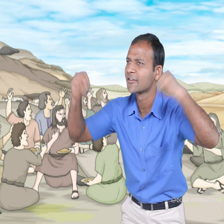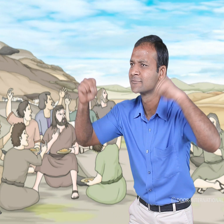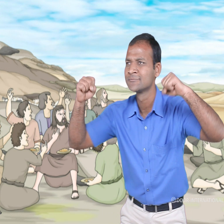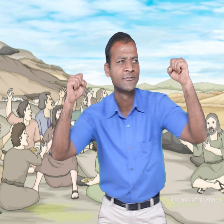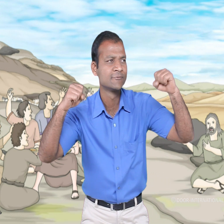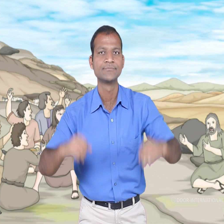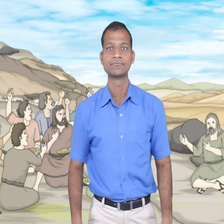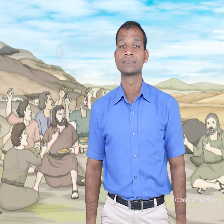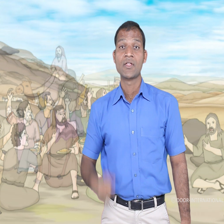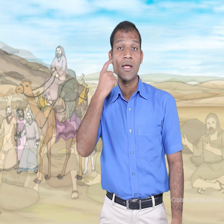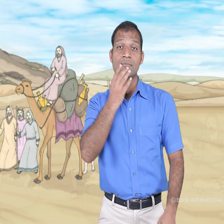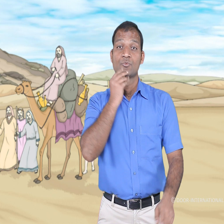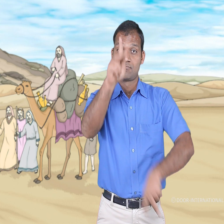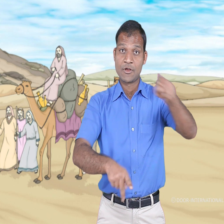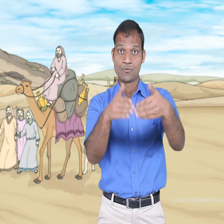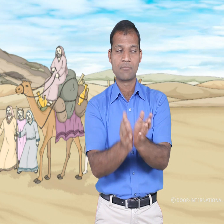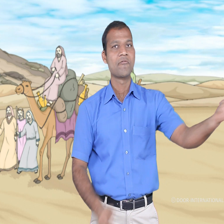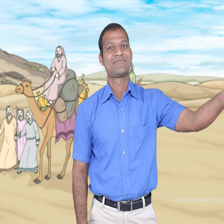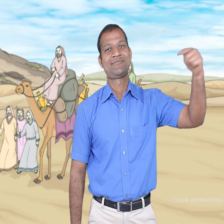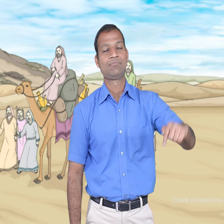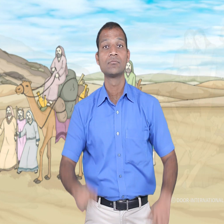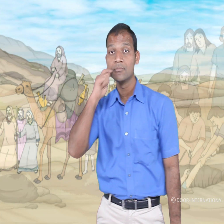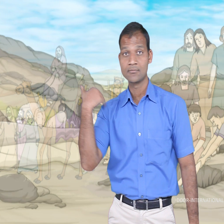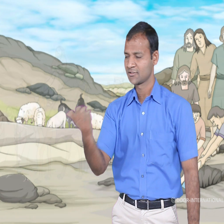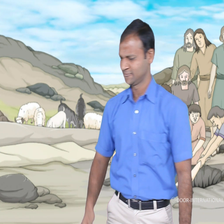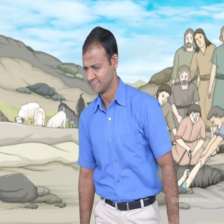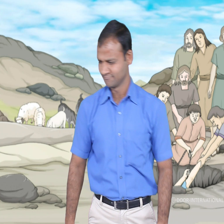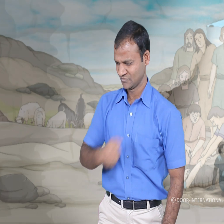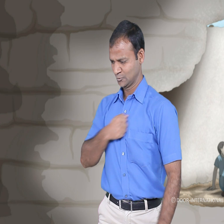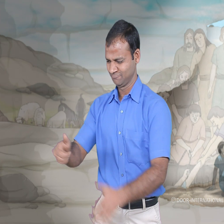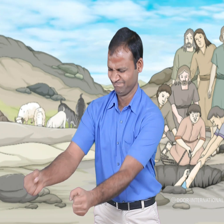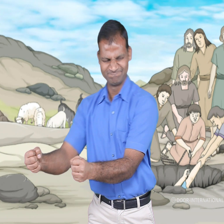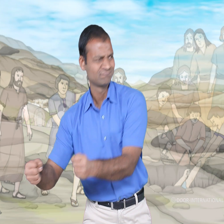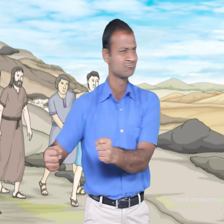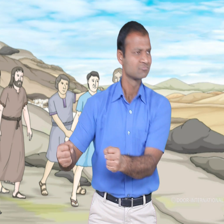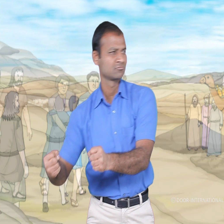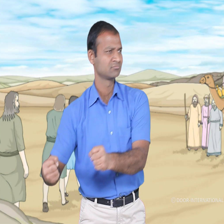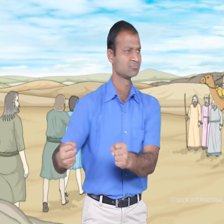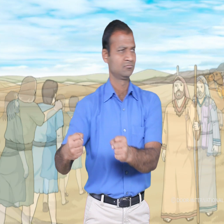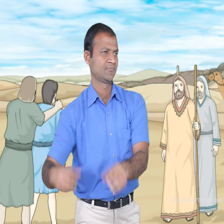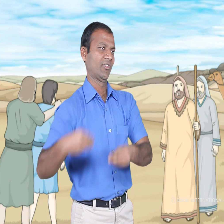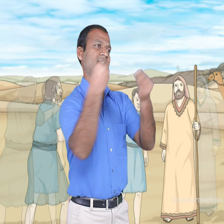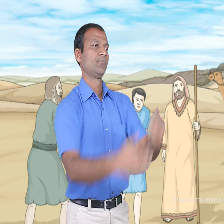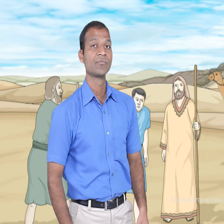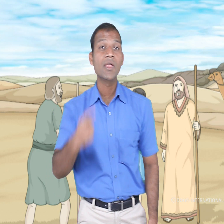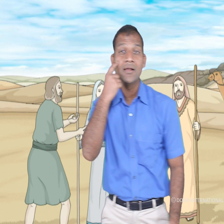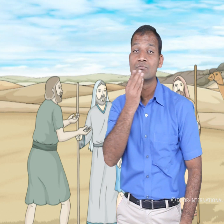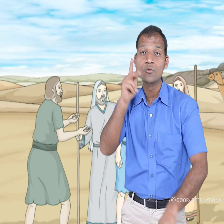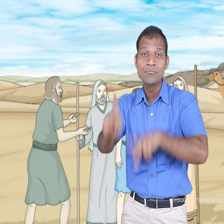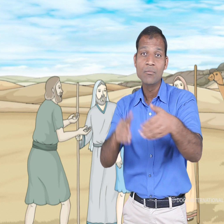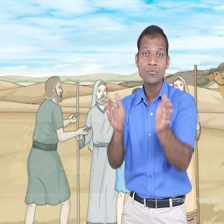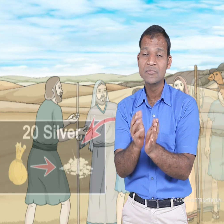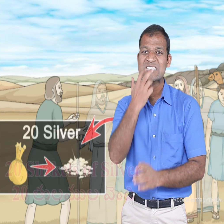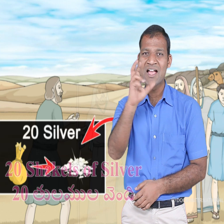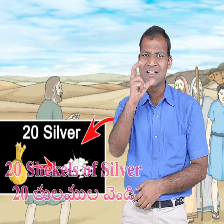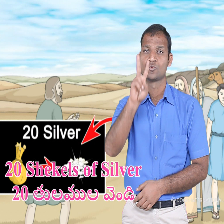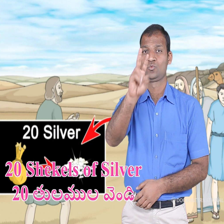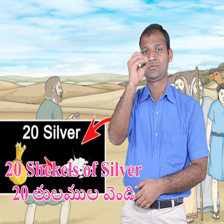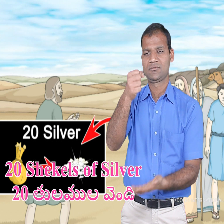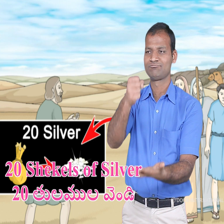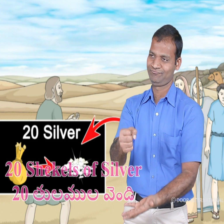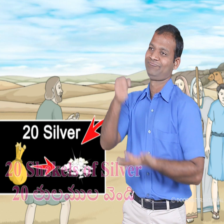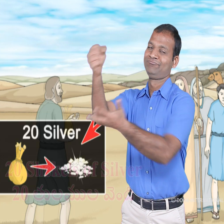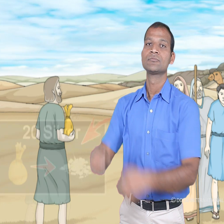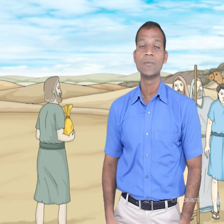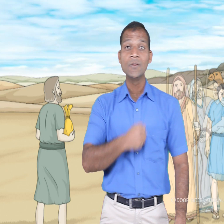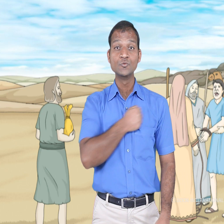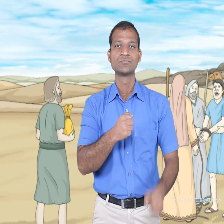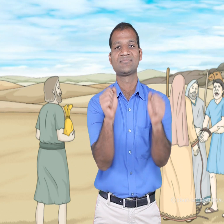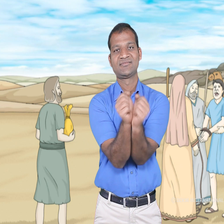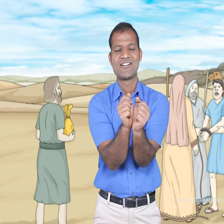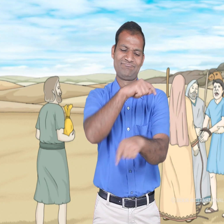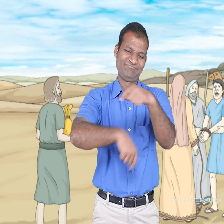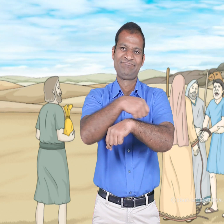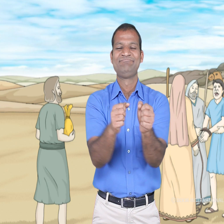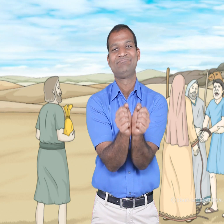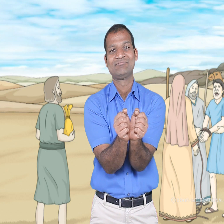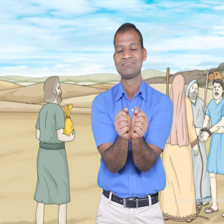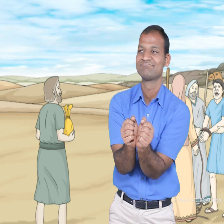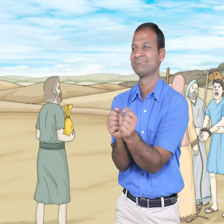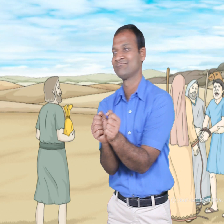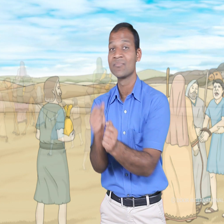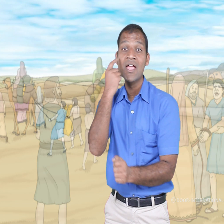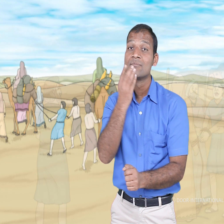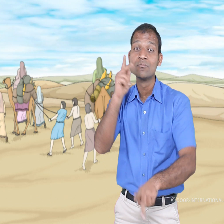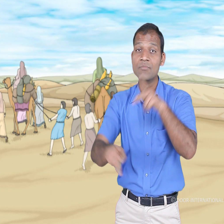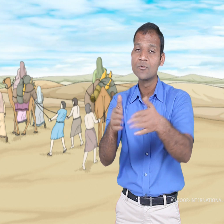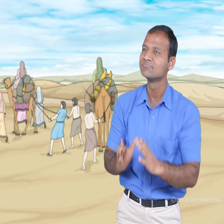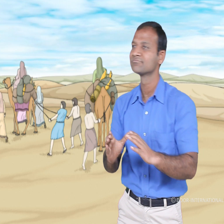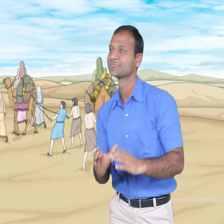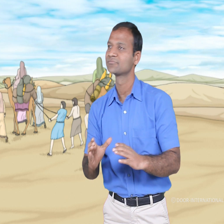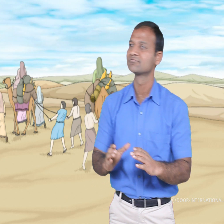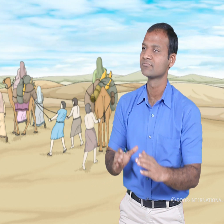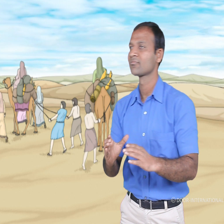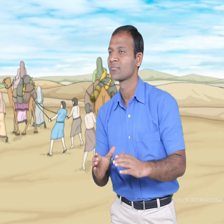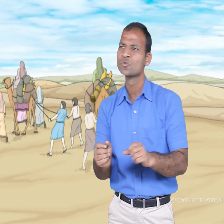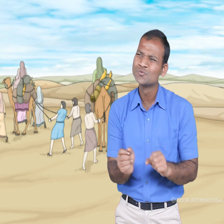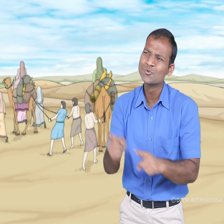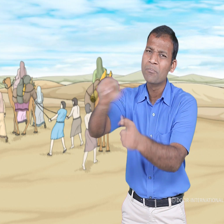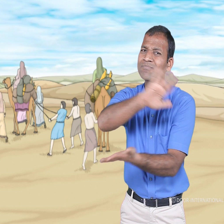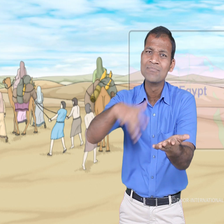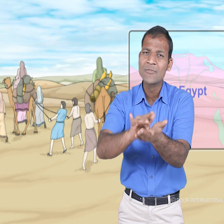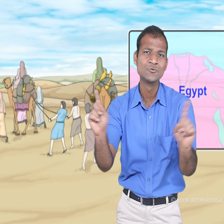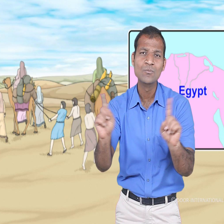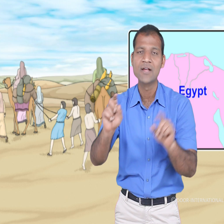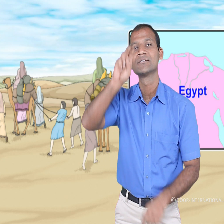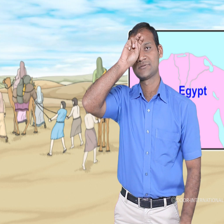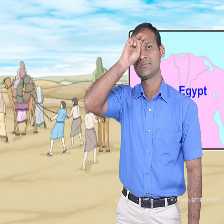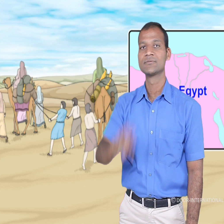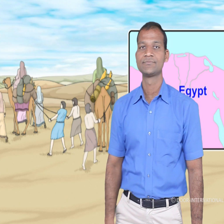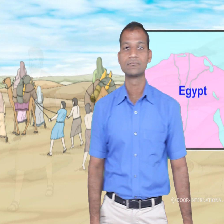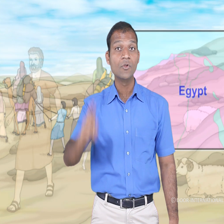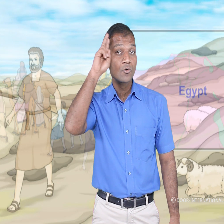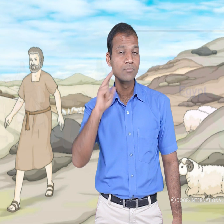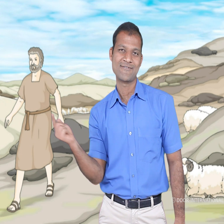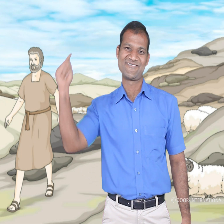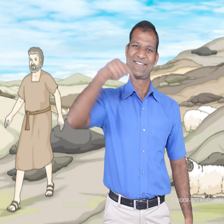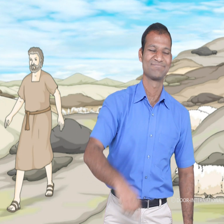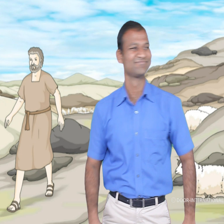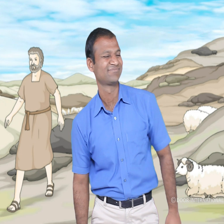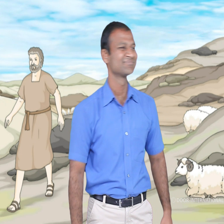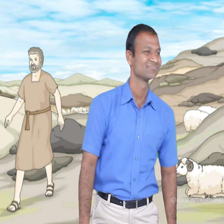So when the Midianite traders passed by, his brothers pulled Joseph out of the pit and sold him for twenty shekels of silver to the Ishmaelites, who took him to Egypt.